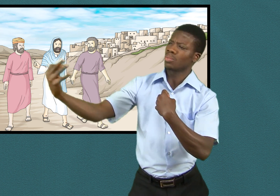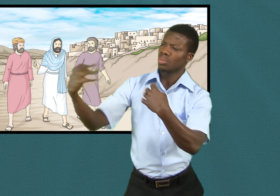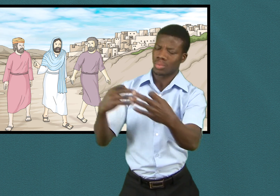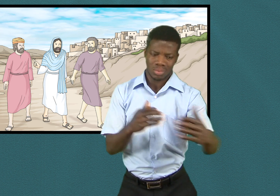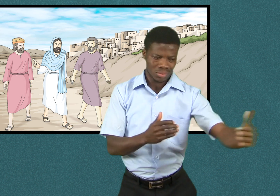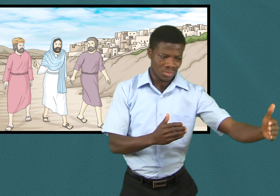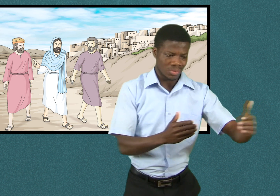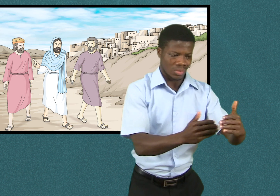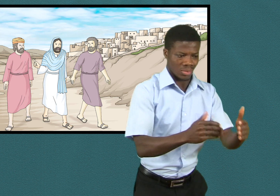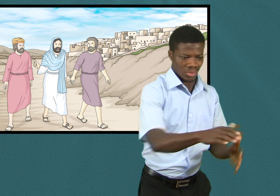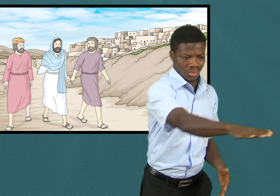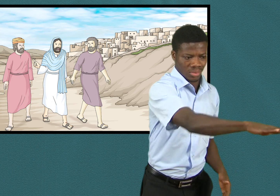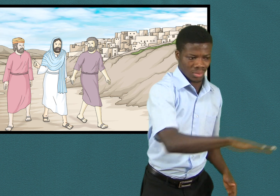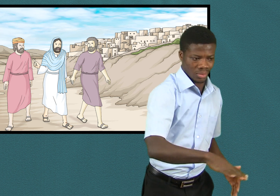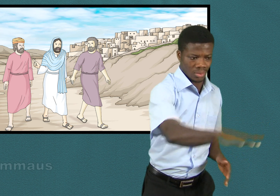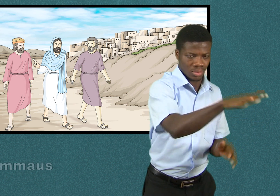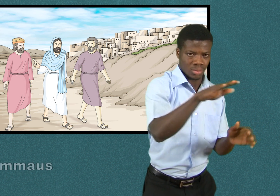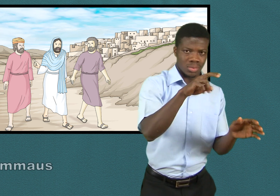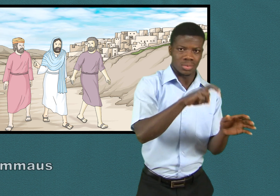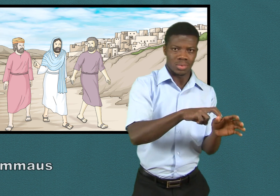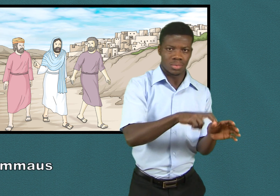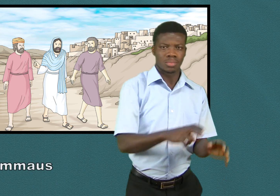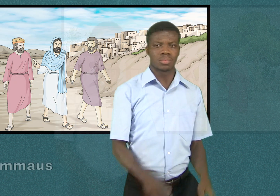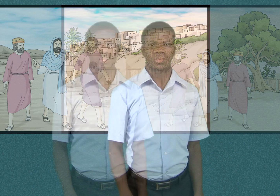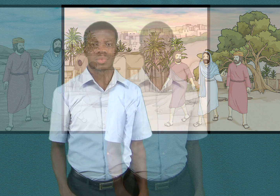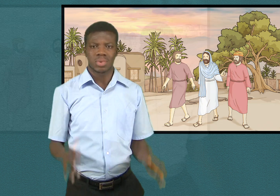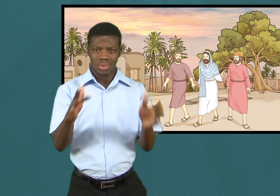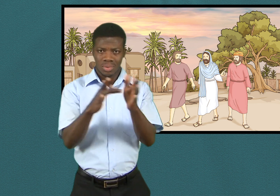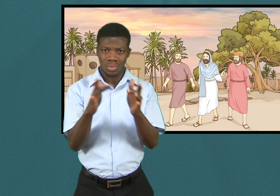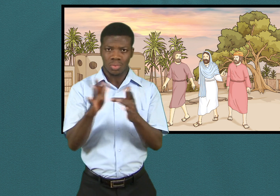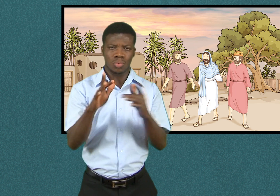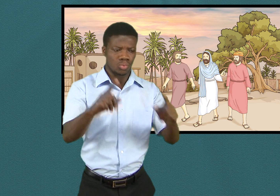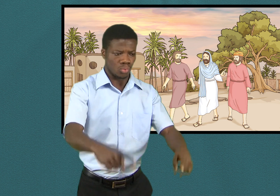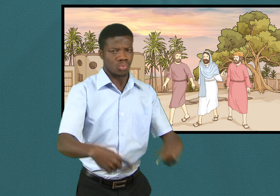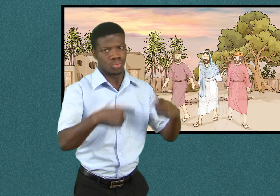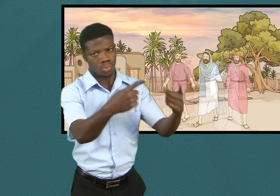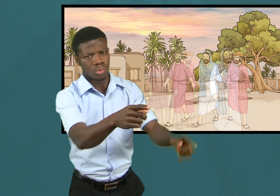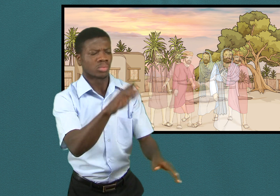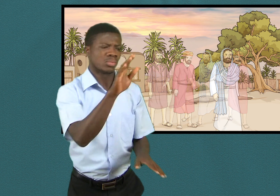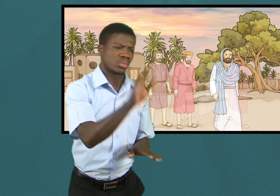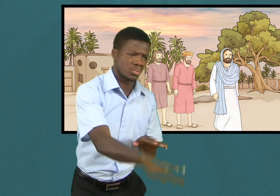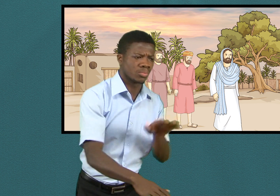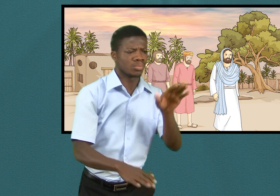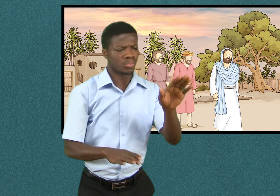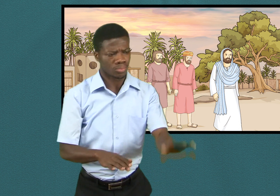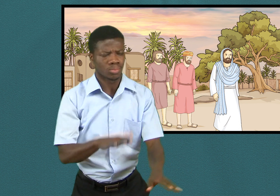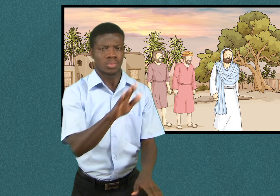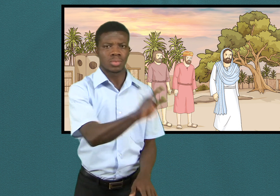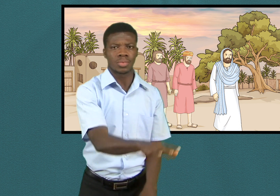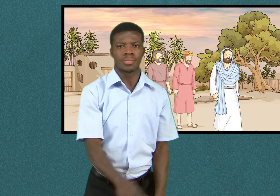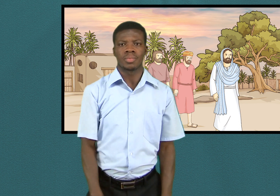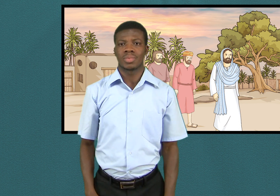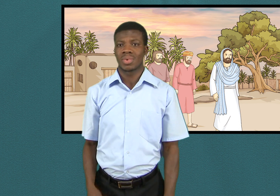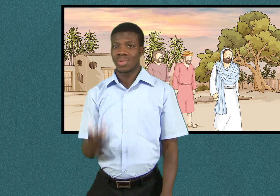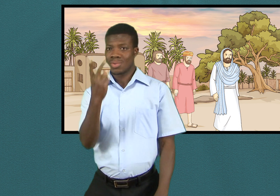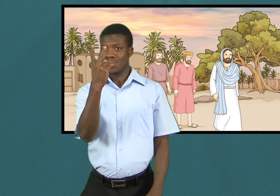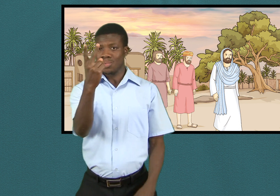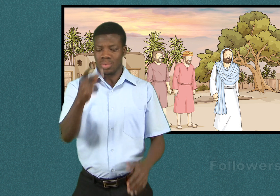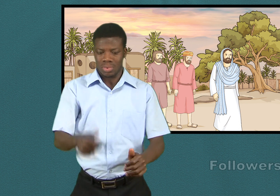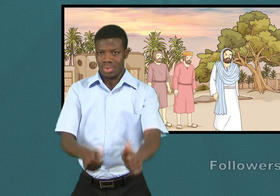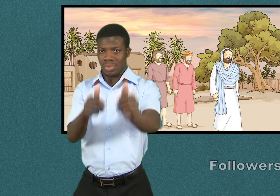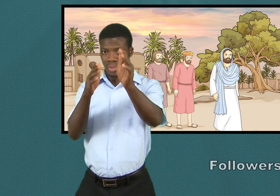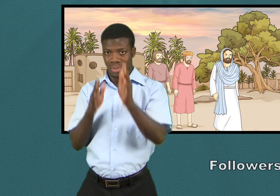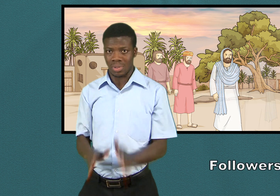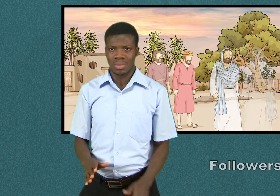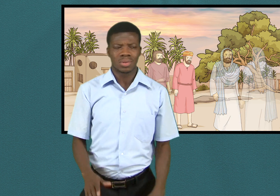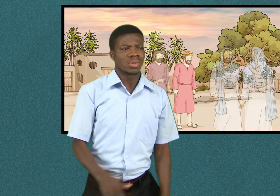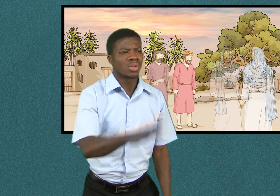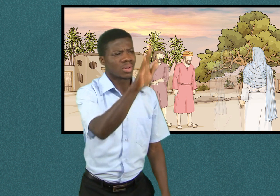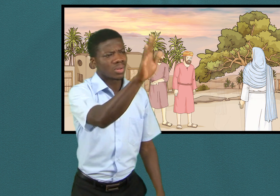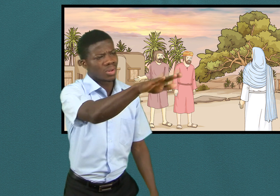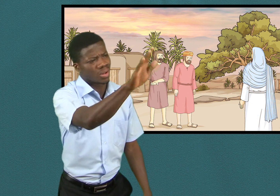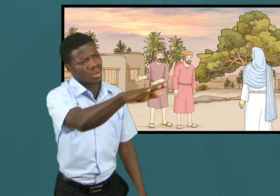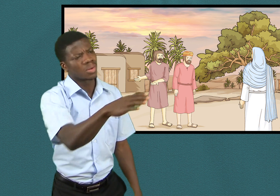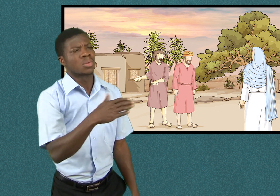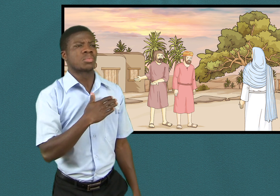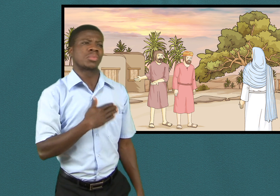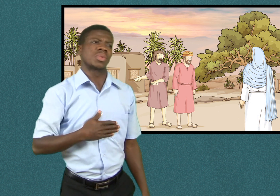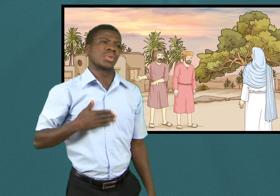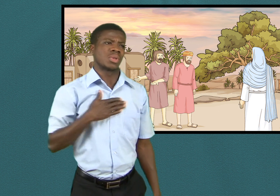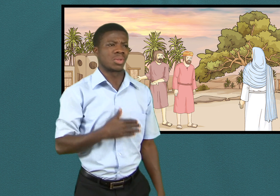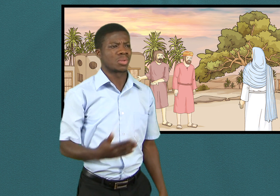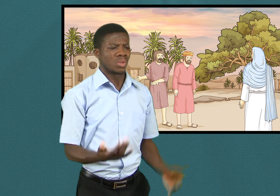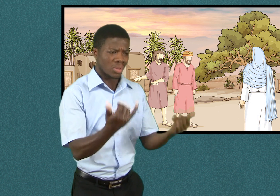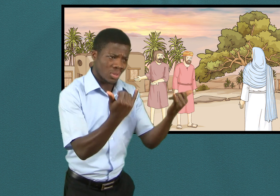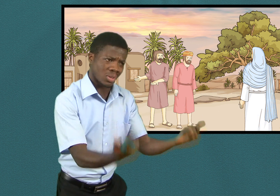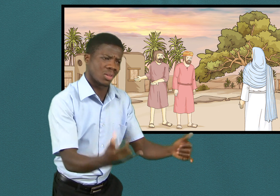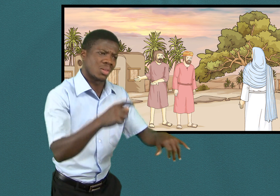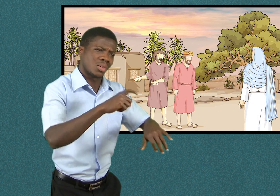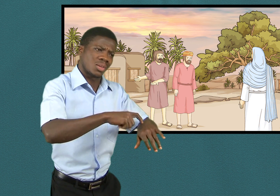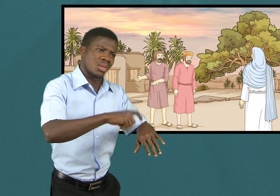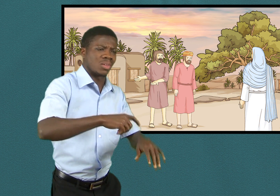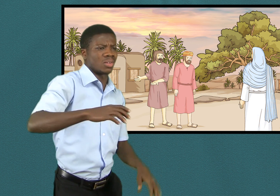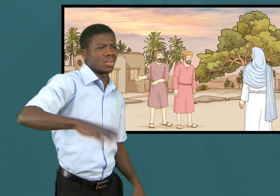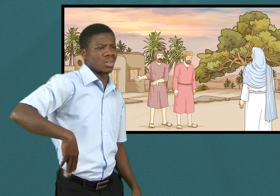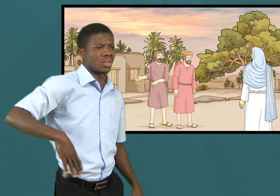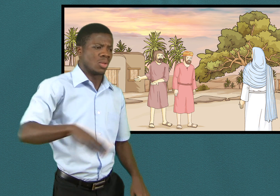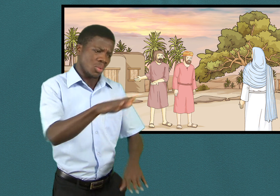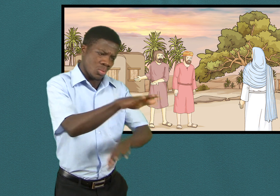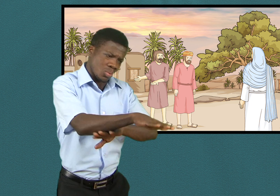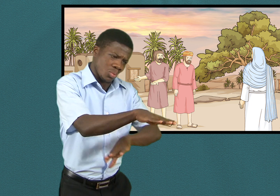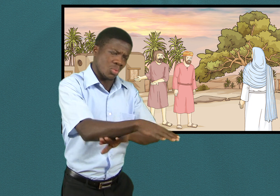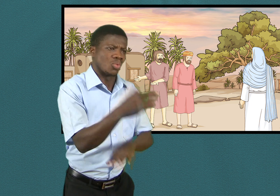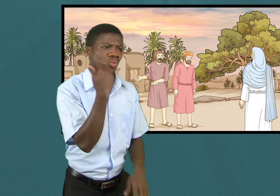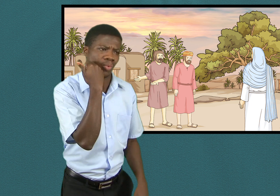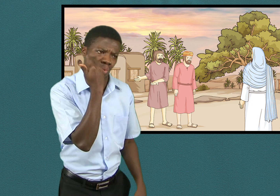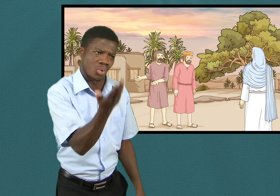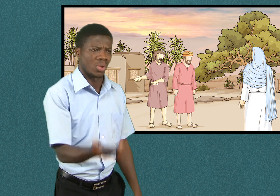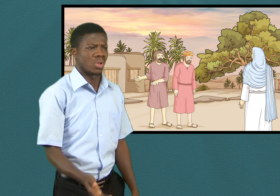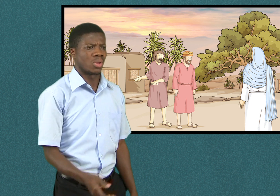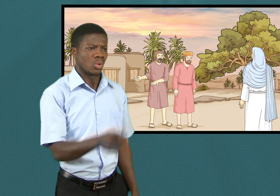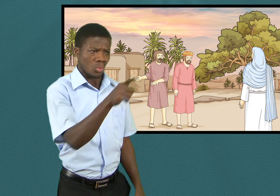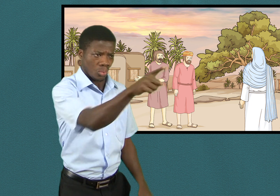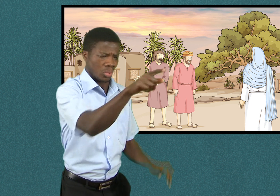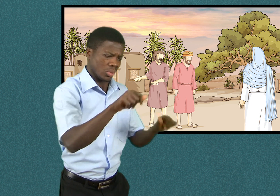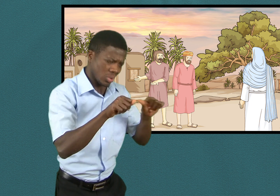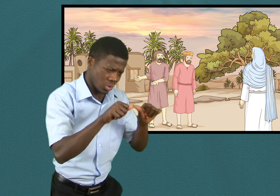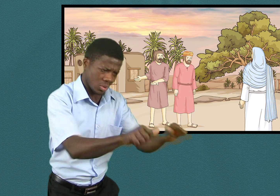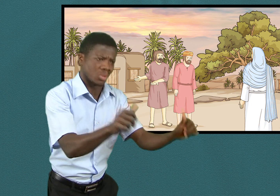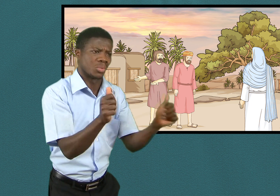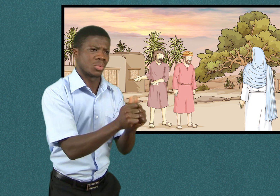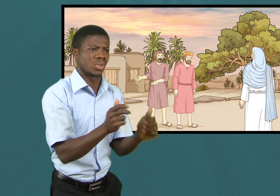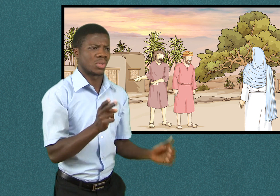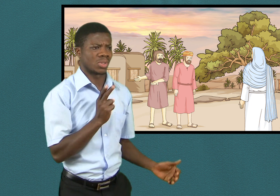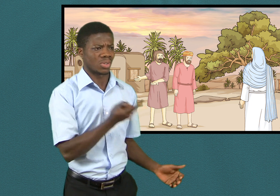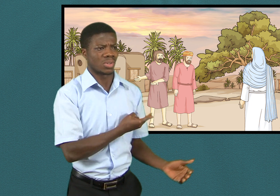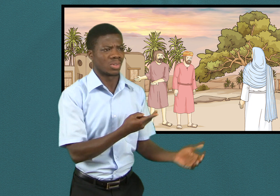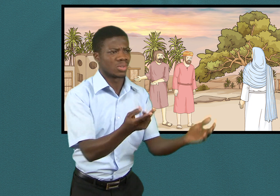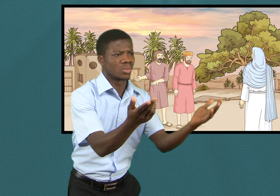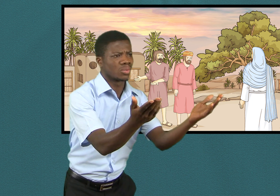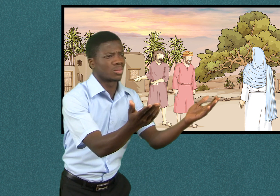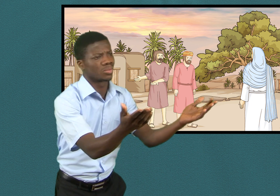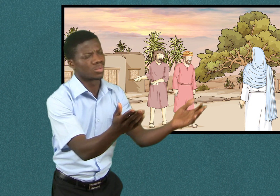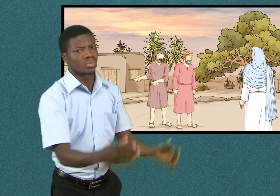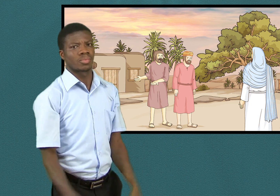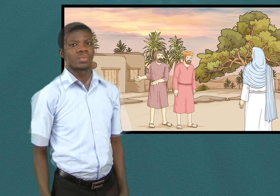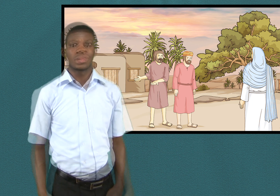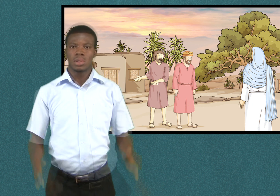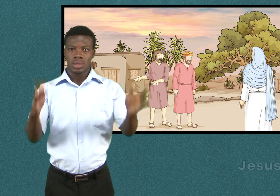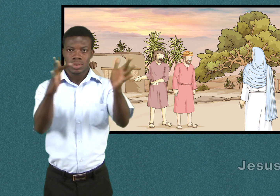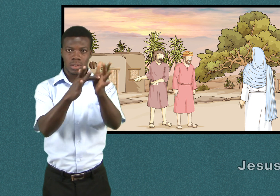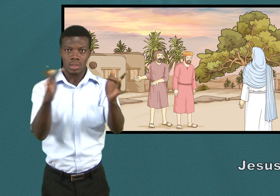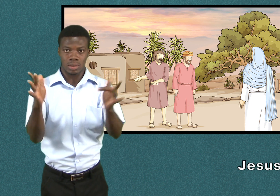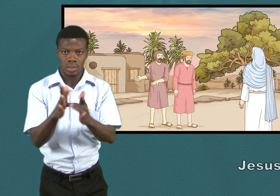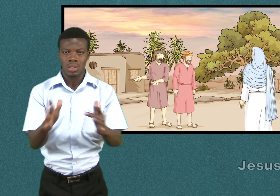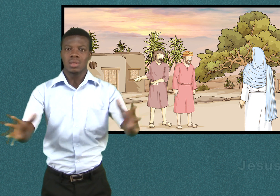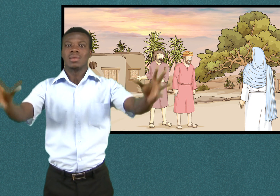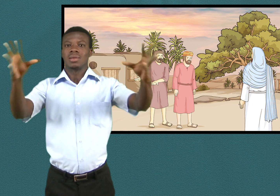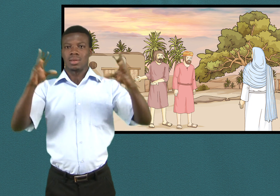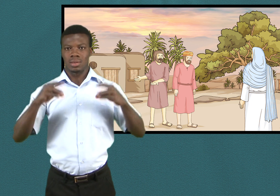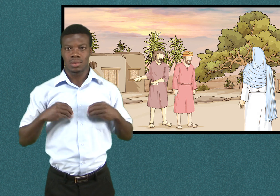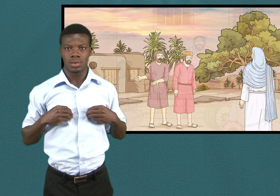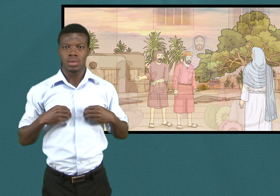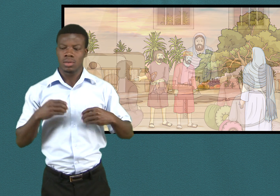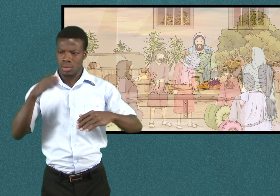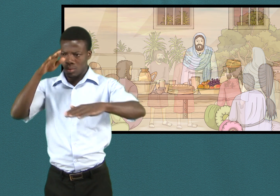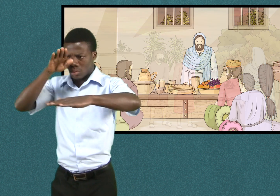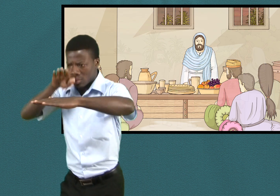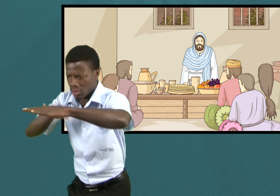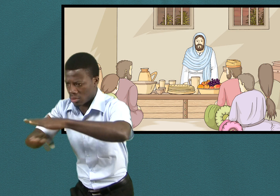But they pleaded with Him, “Stay with us, for it is nearly evening and the day is almost over.”